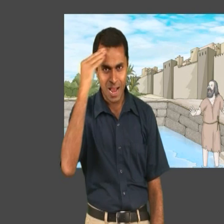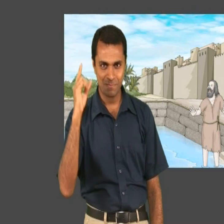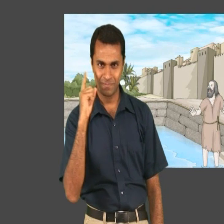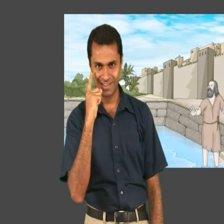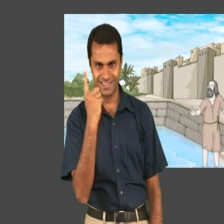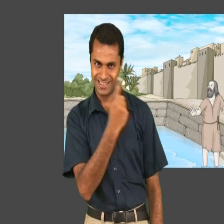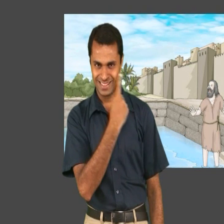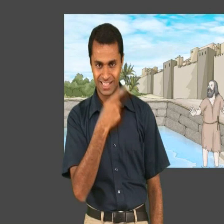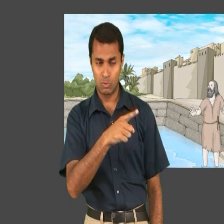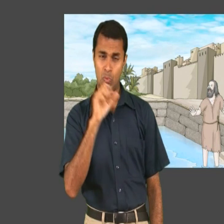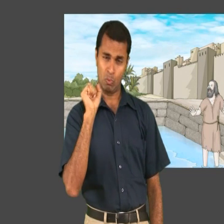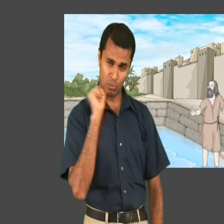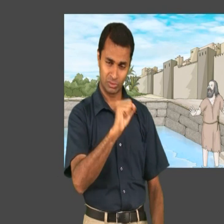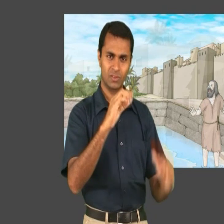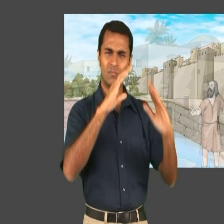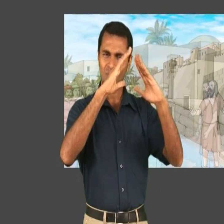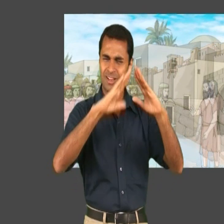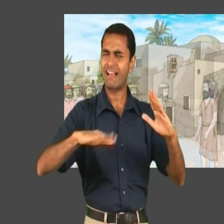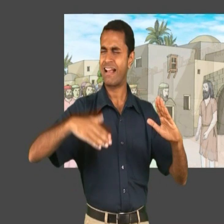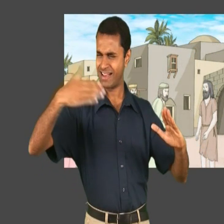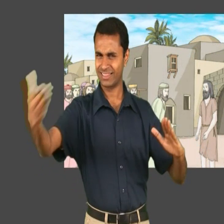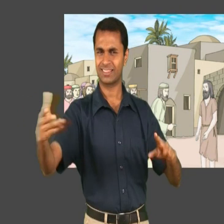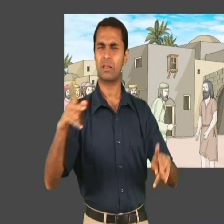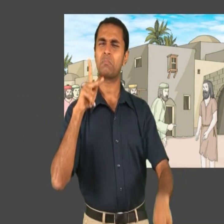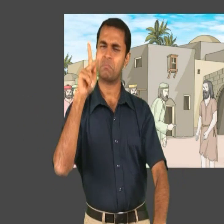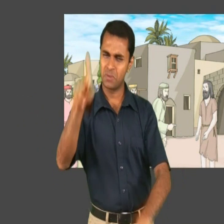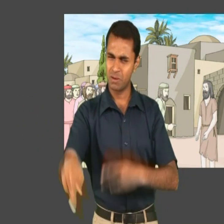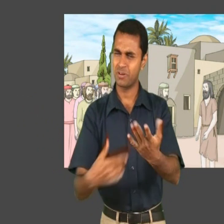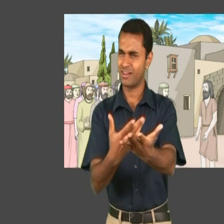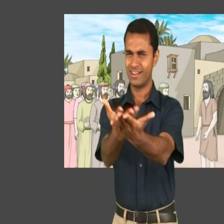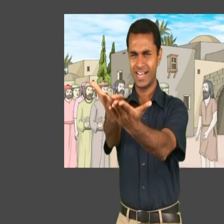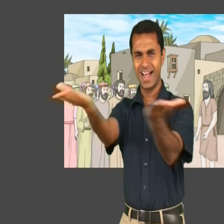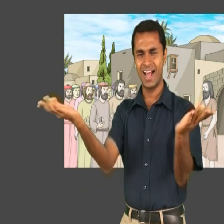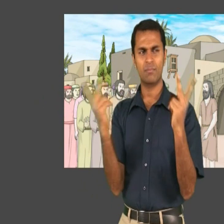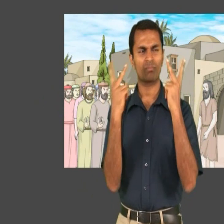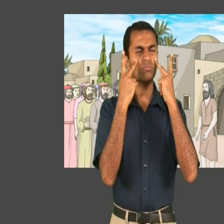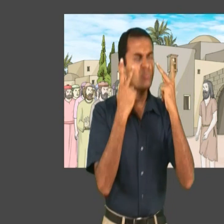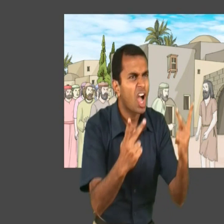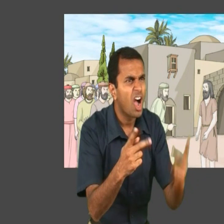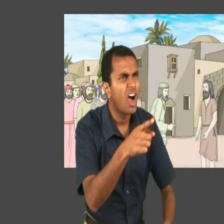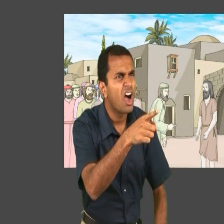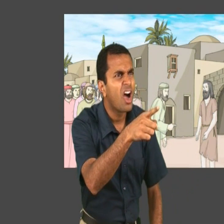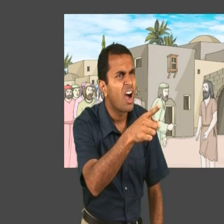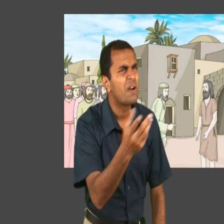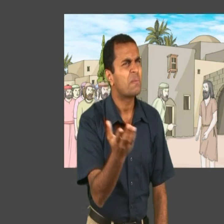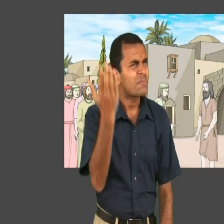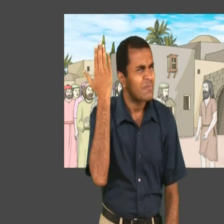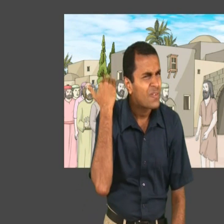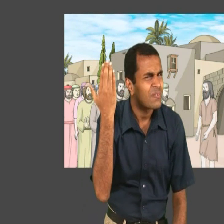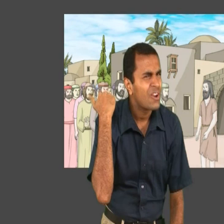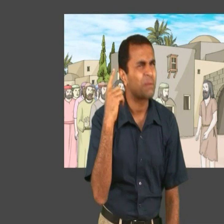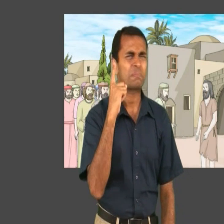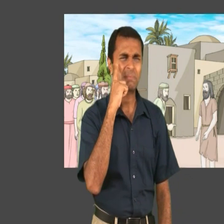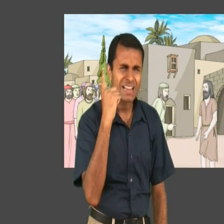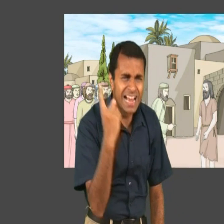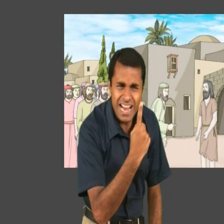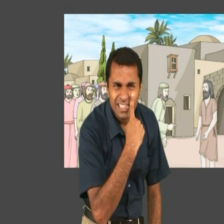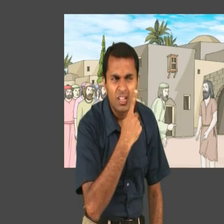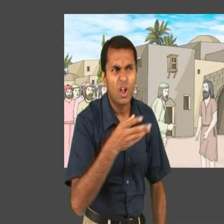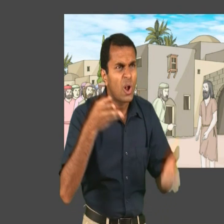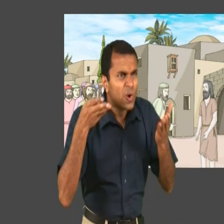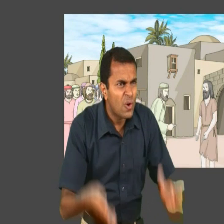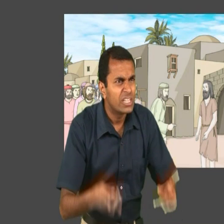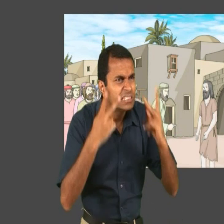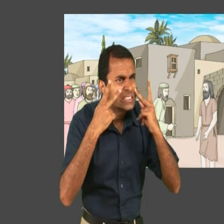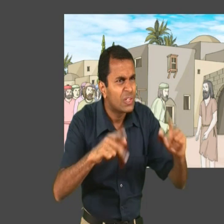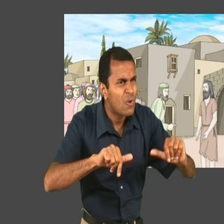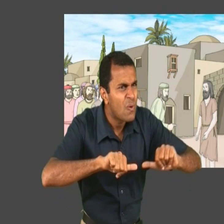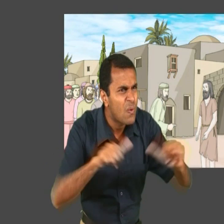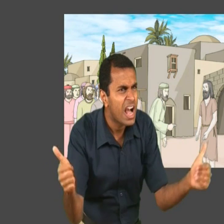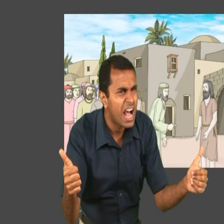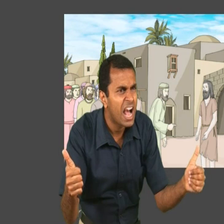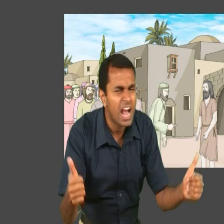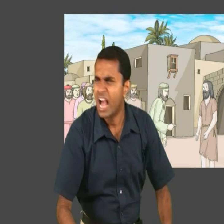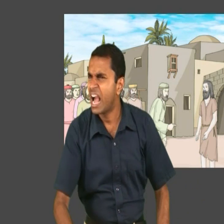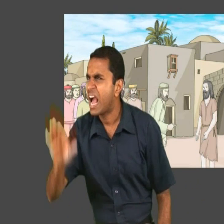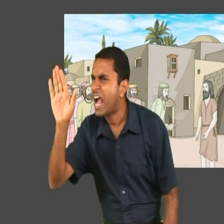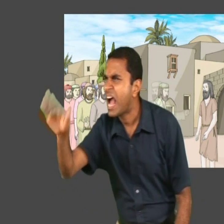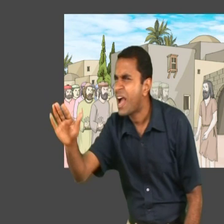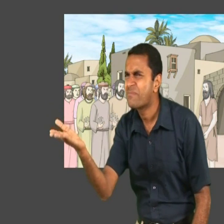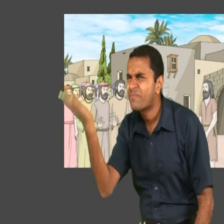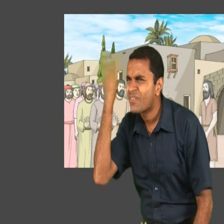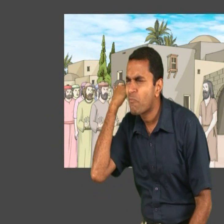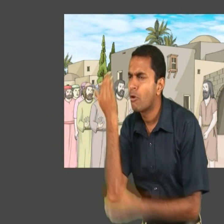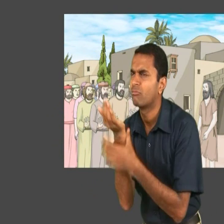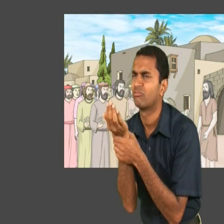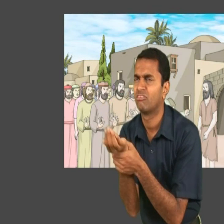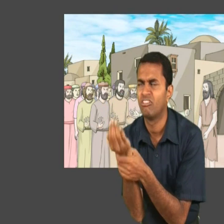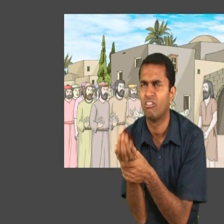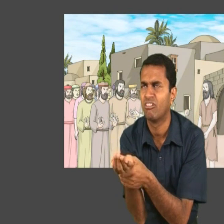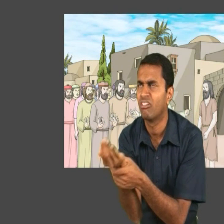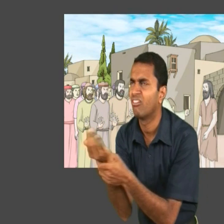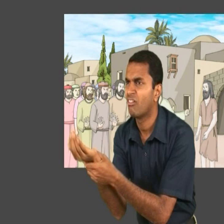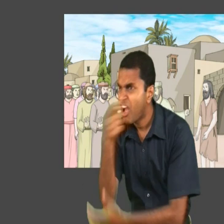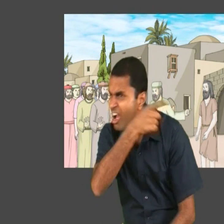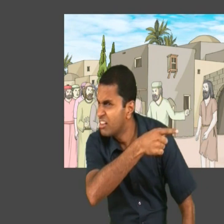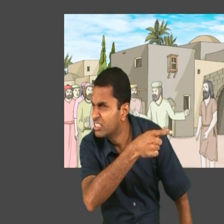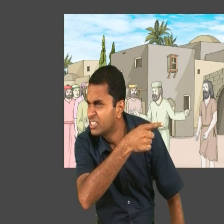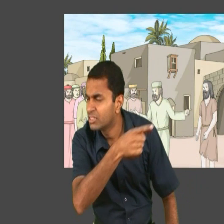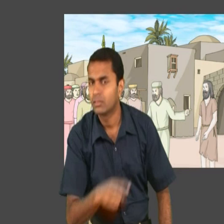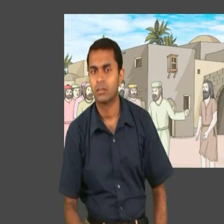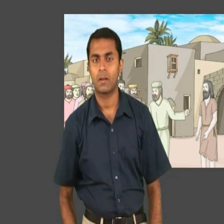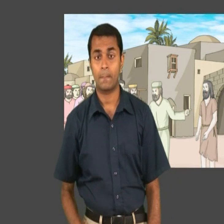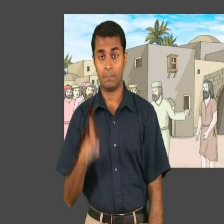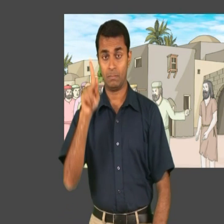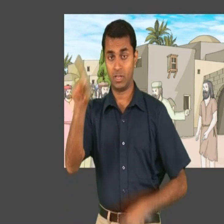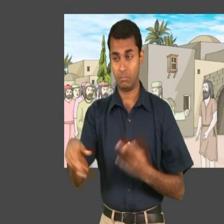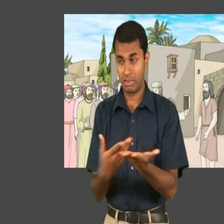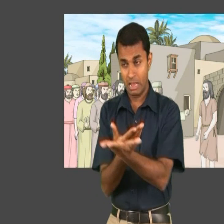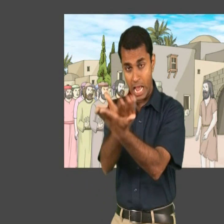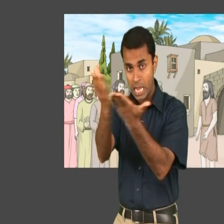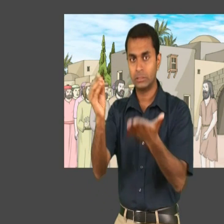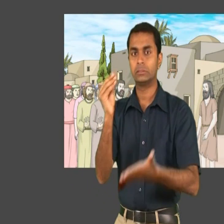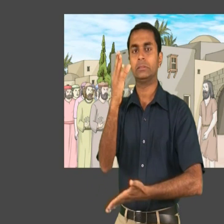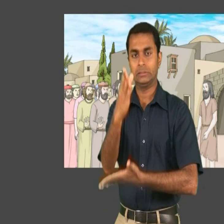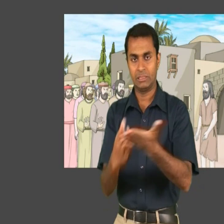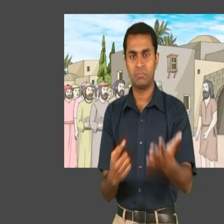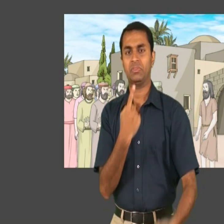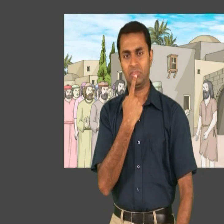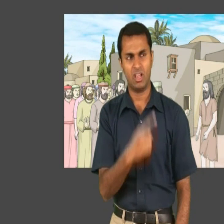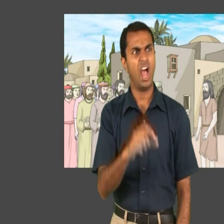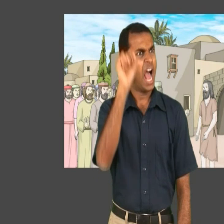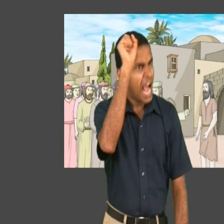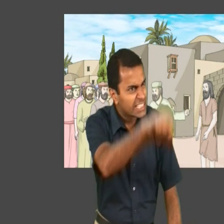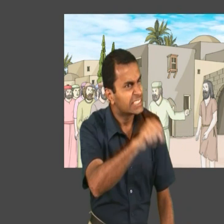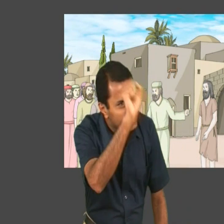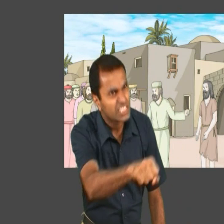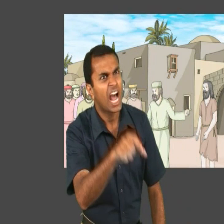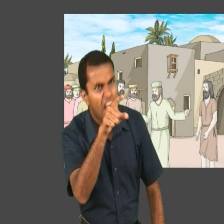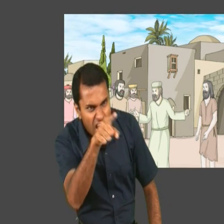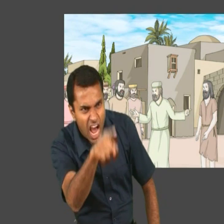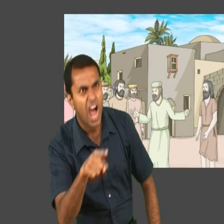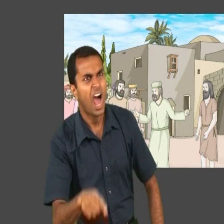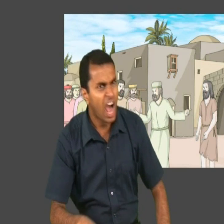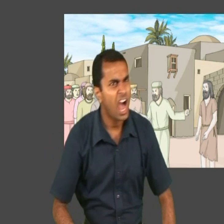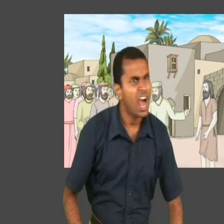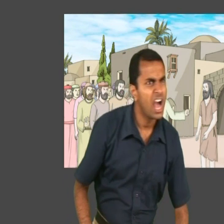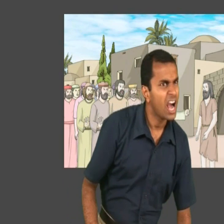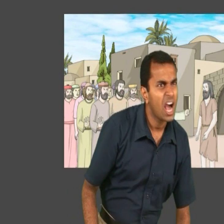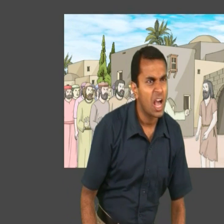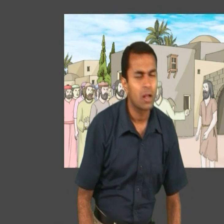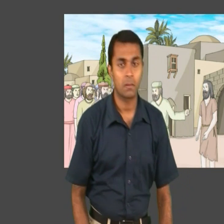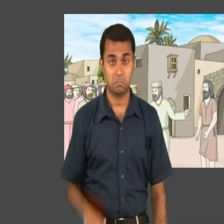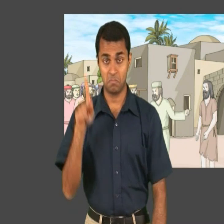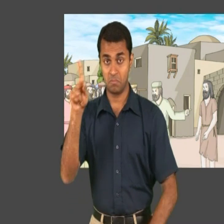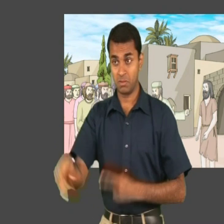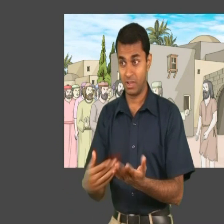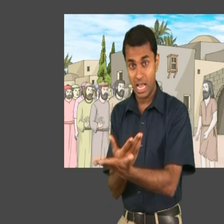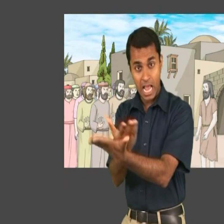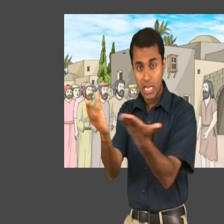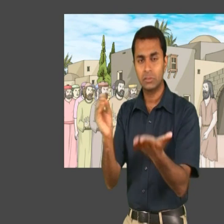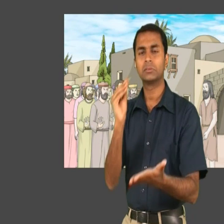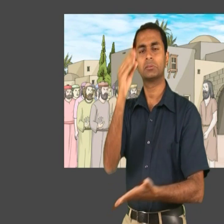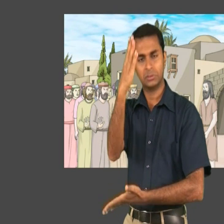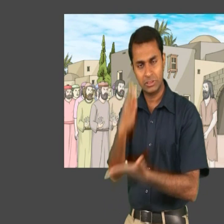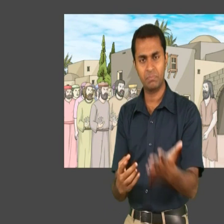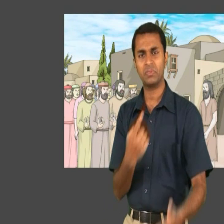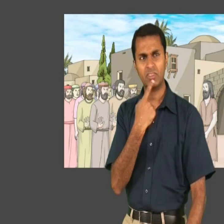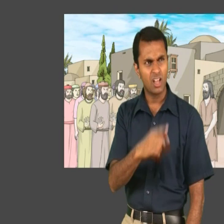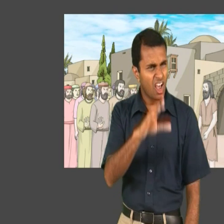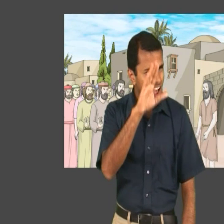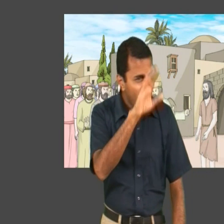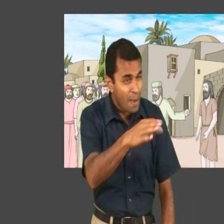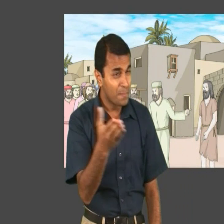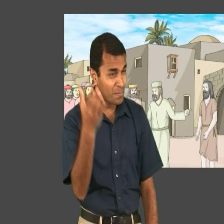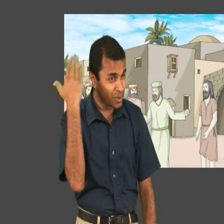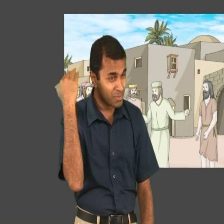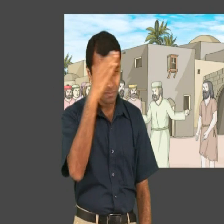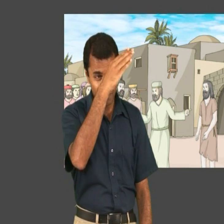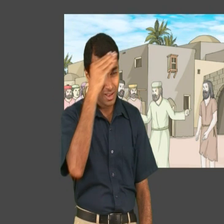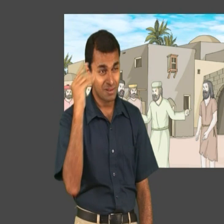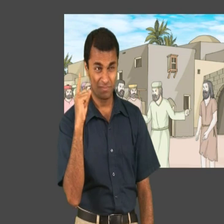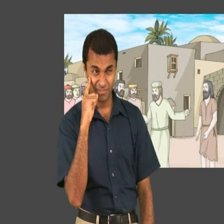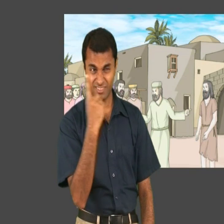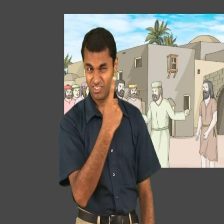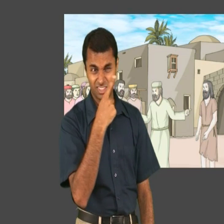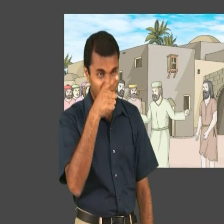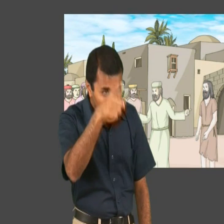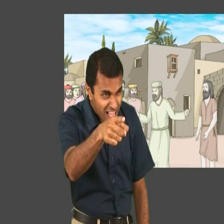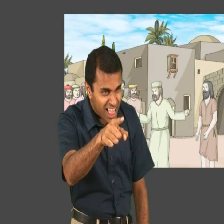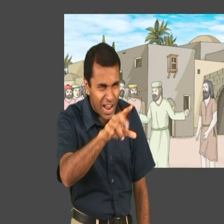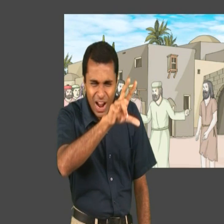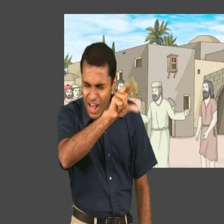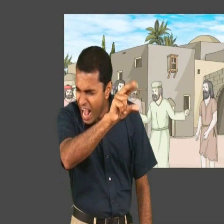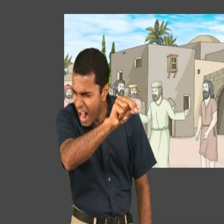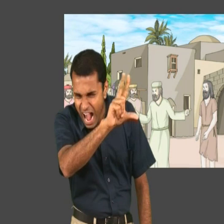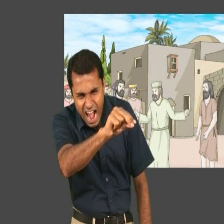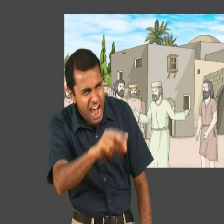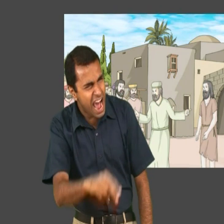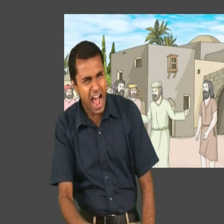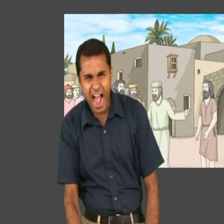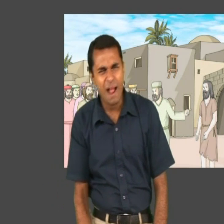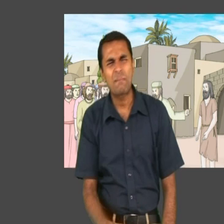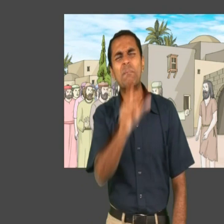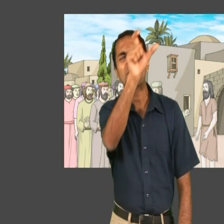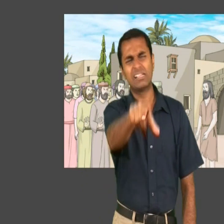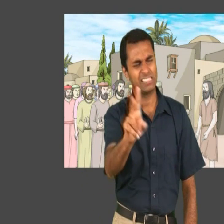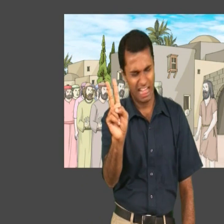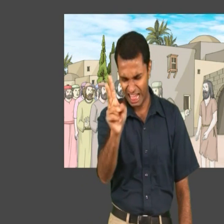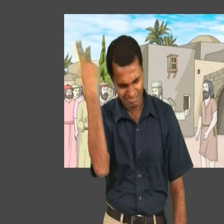At this, his neighbors and those who had formerly seen him begging began to ask, “Isn’t this the man who used to sit and beg?”